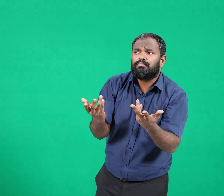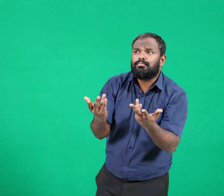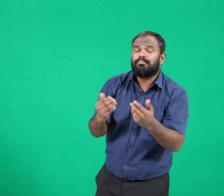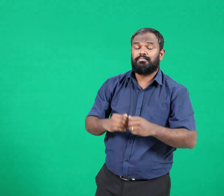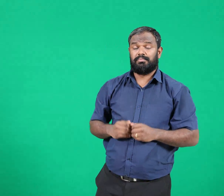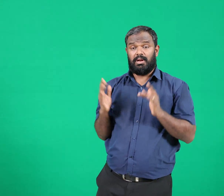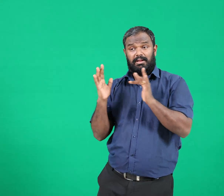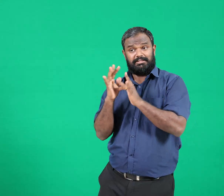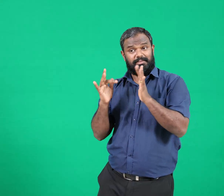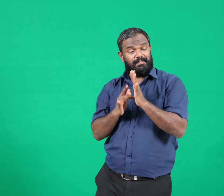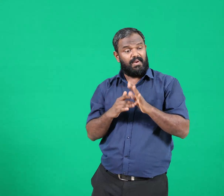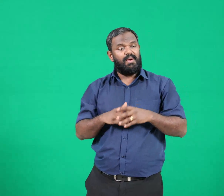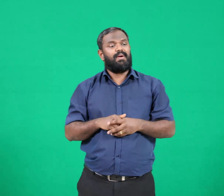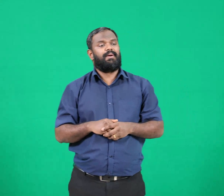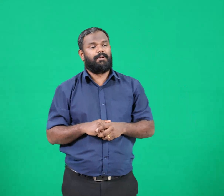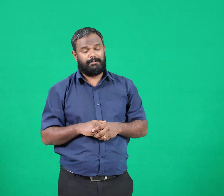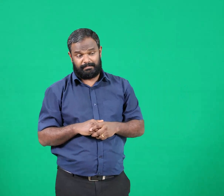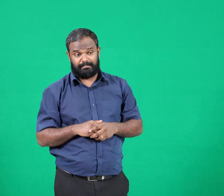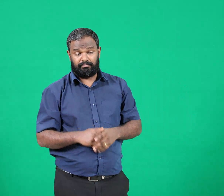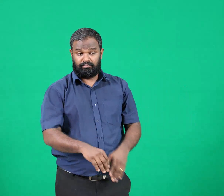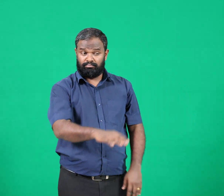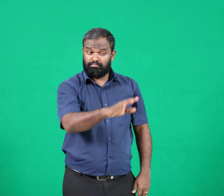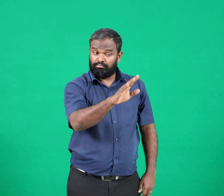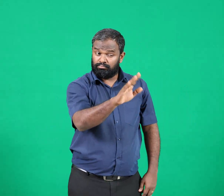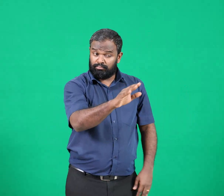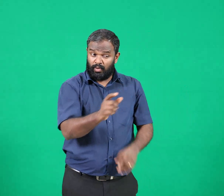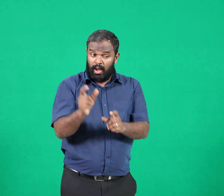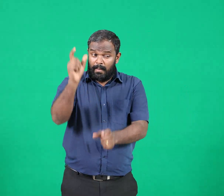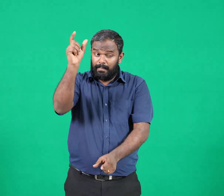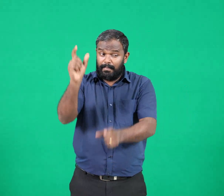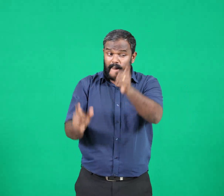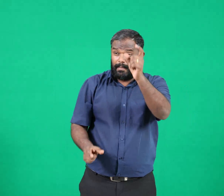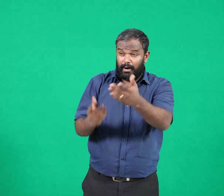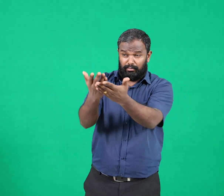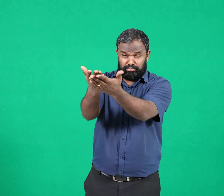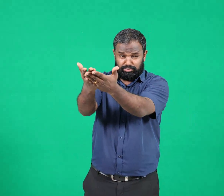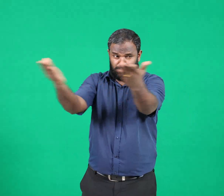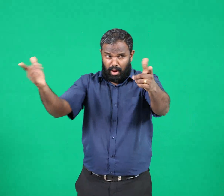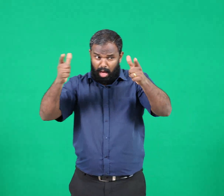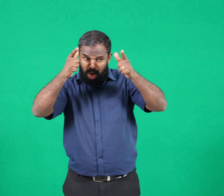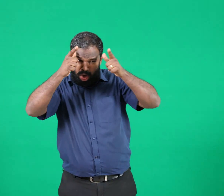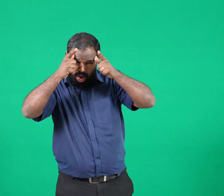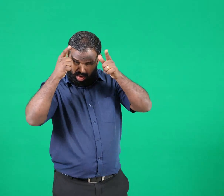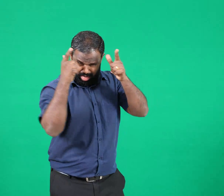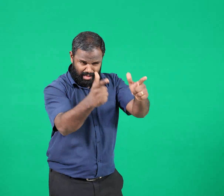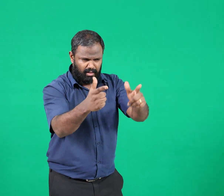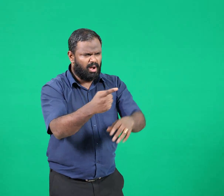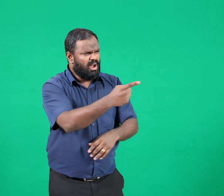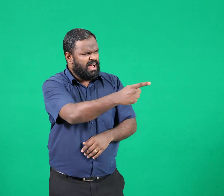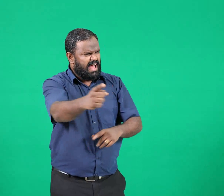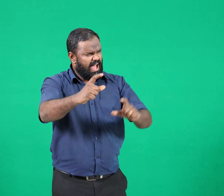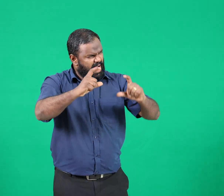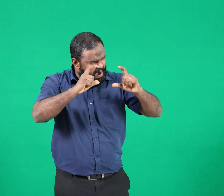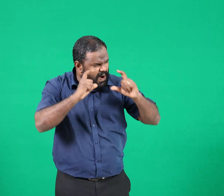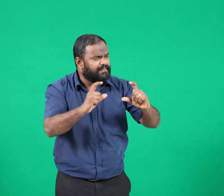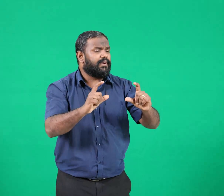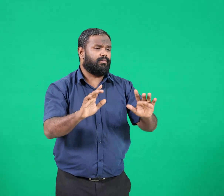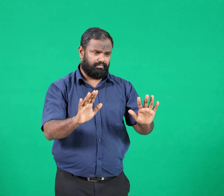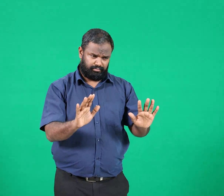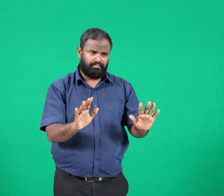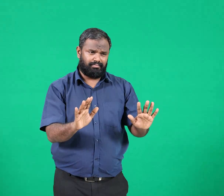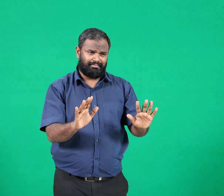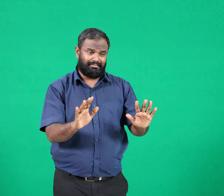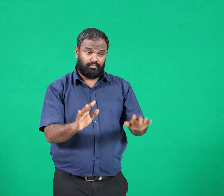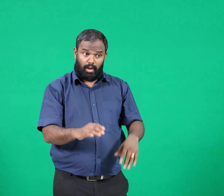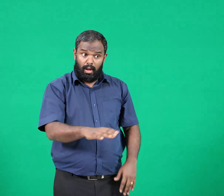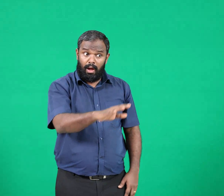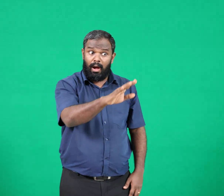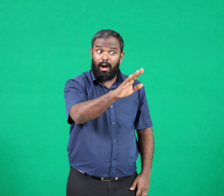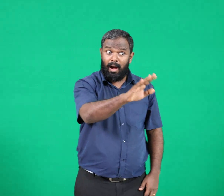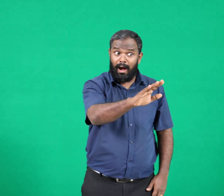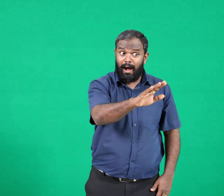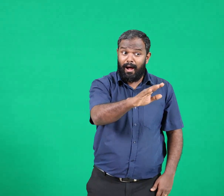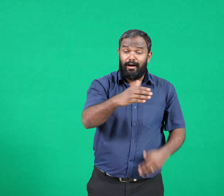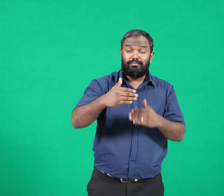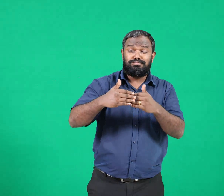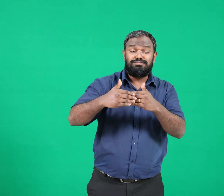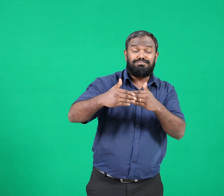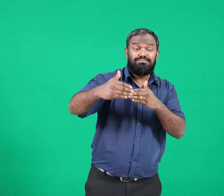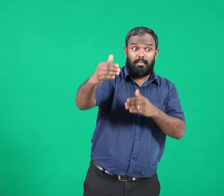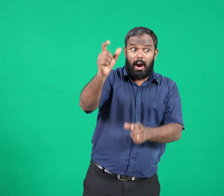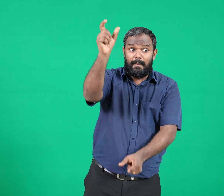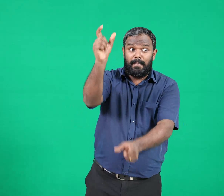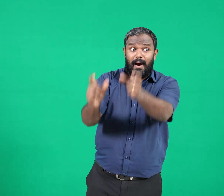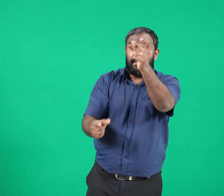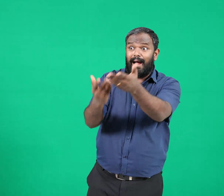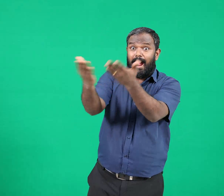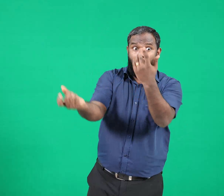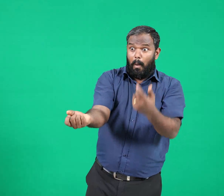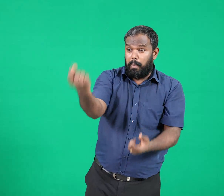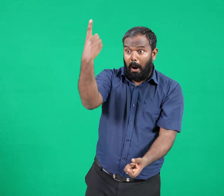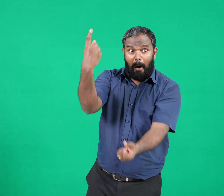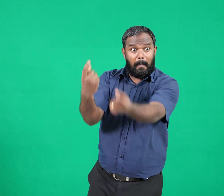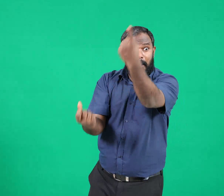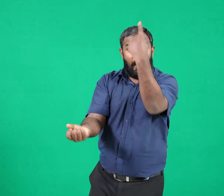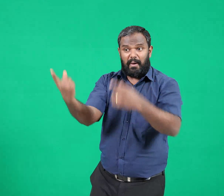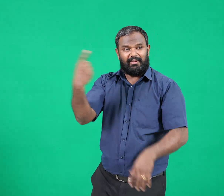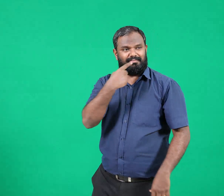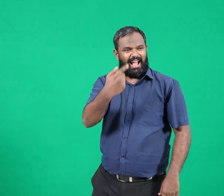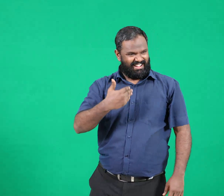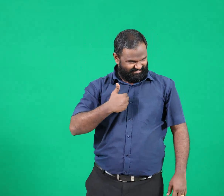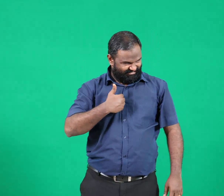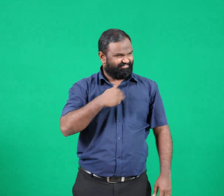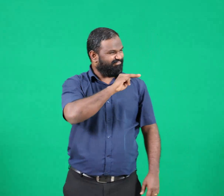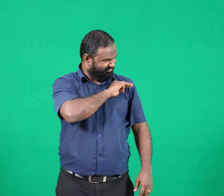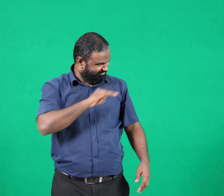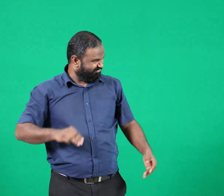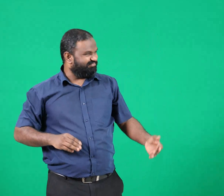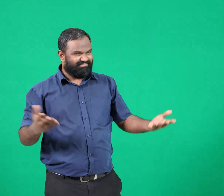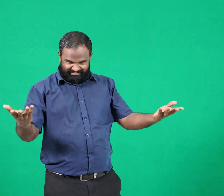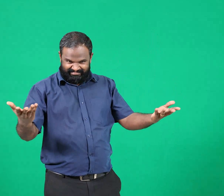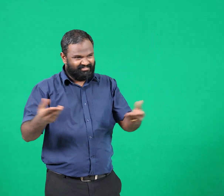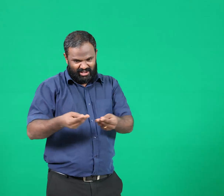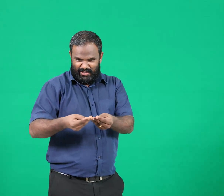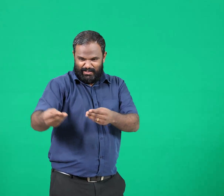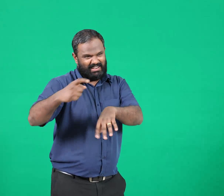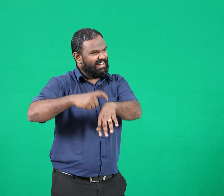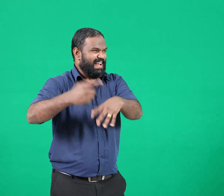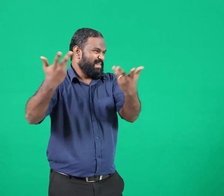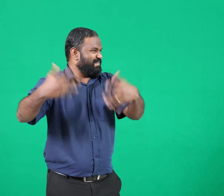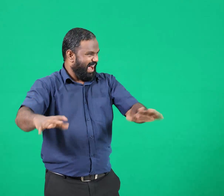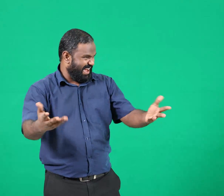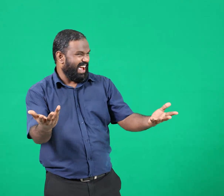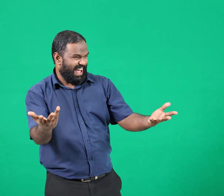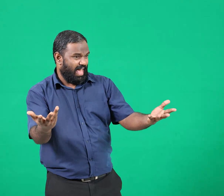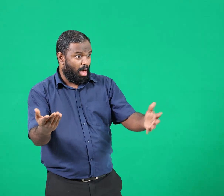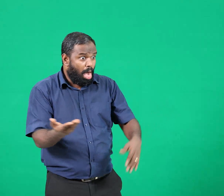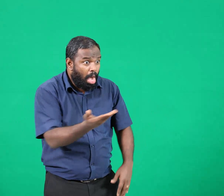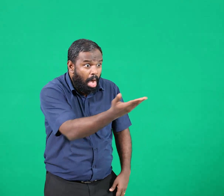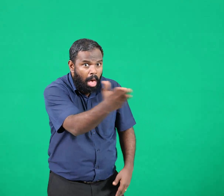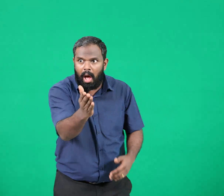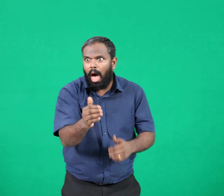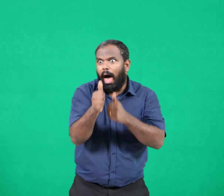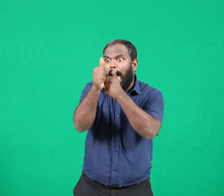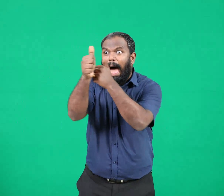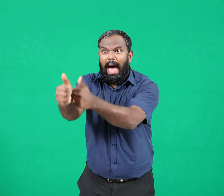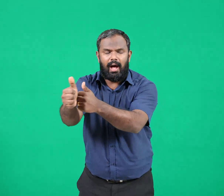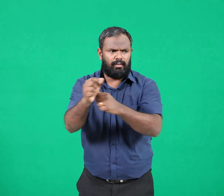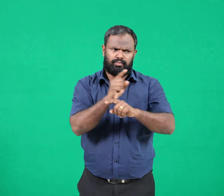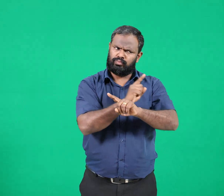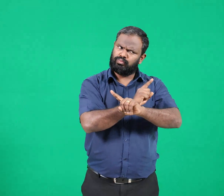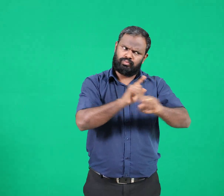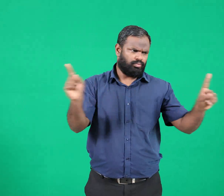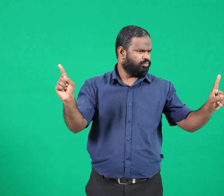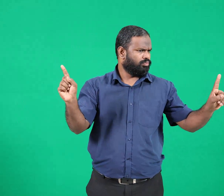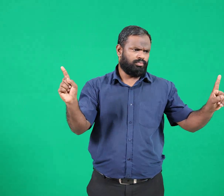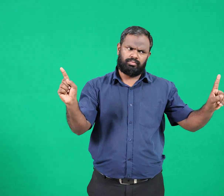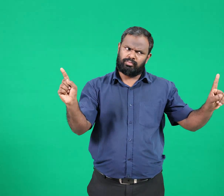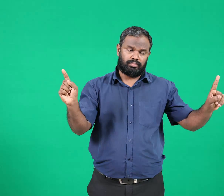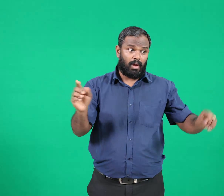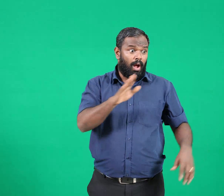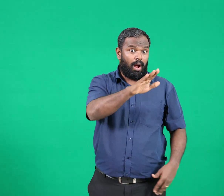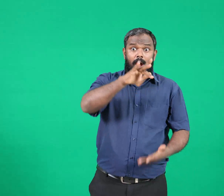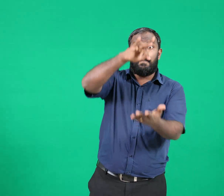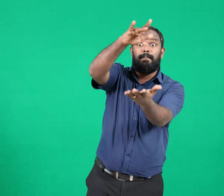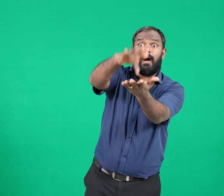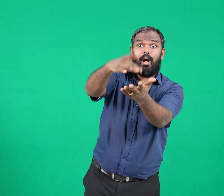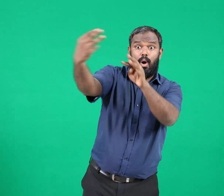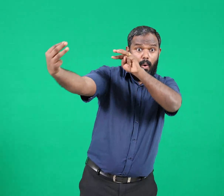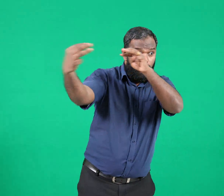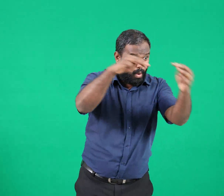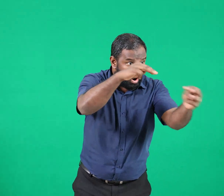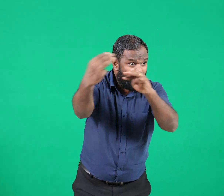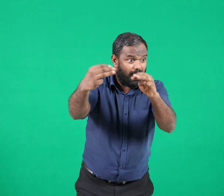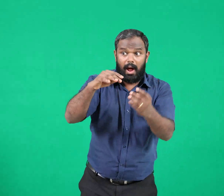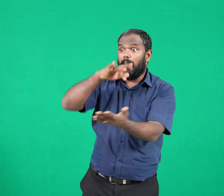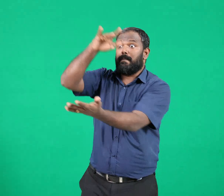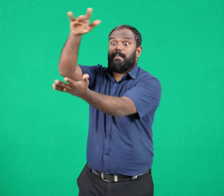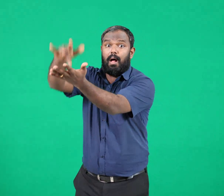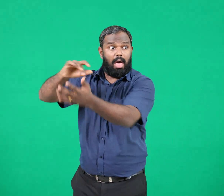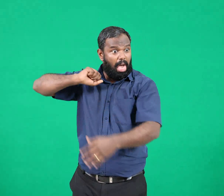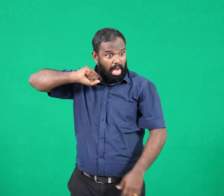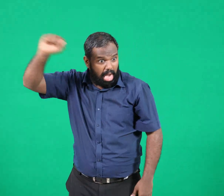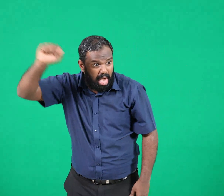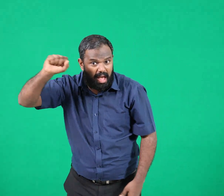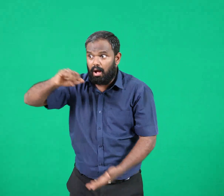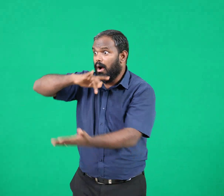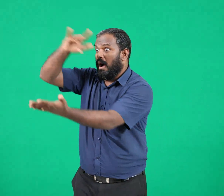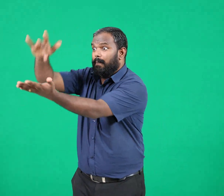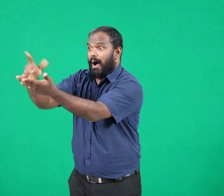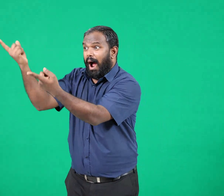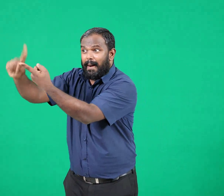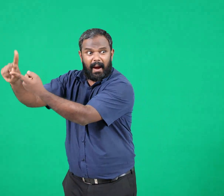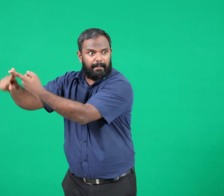Jesus answered, "See to it that you are not deceived. For many will come in My name, claiming, ' I am He,' and, ' The time is near.'